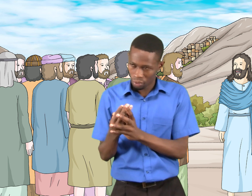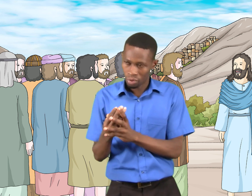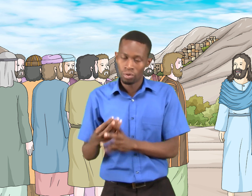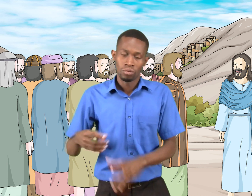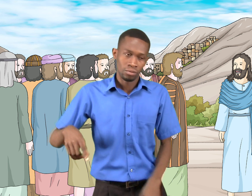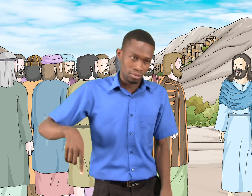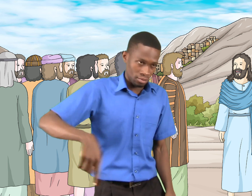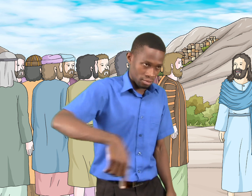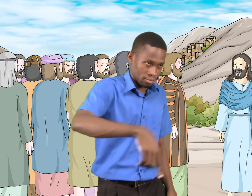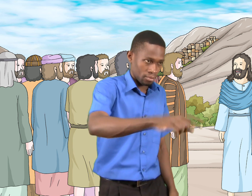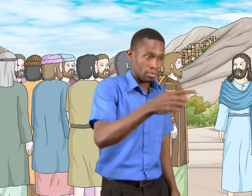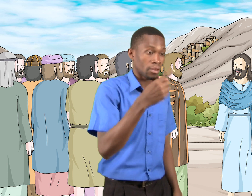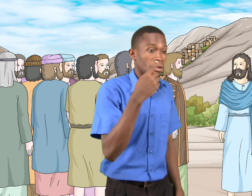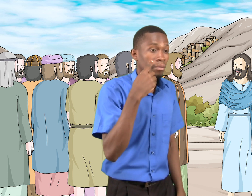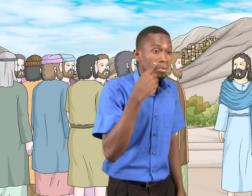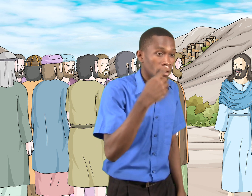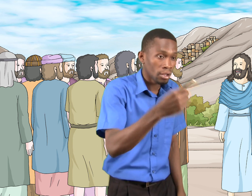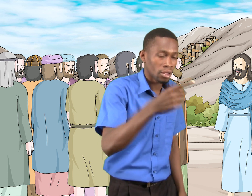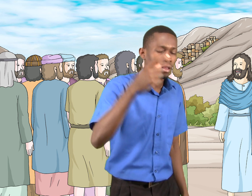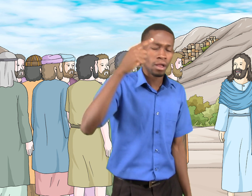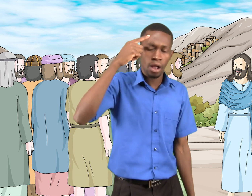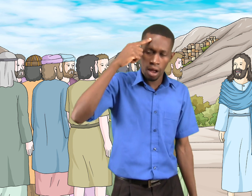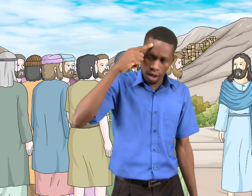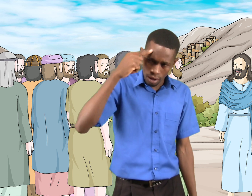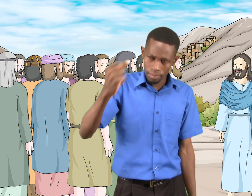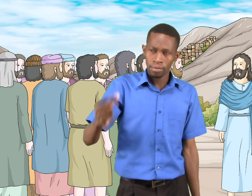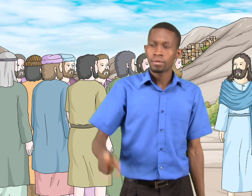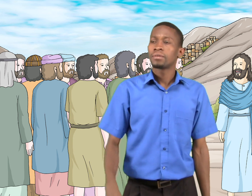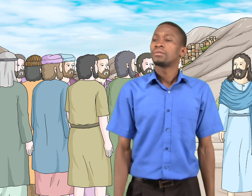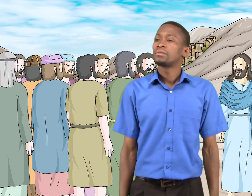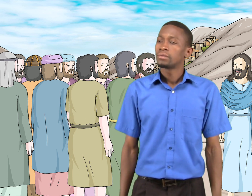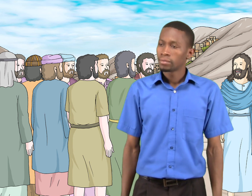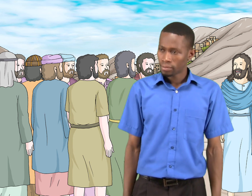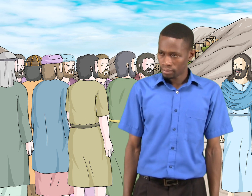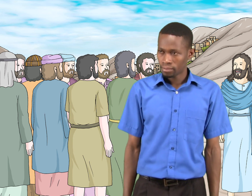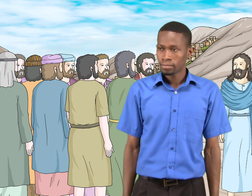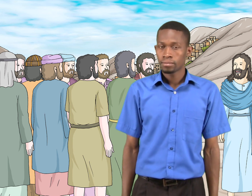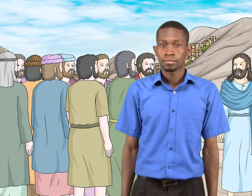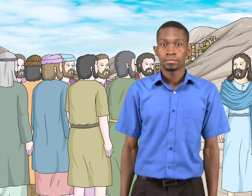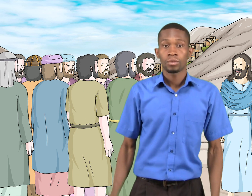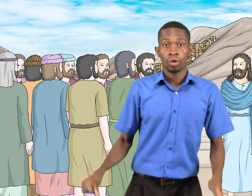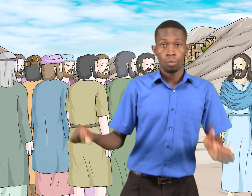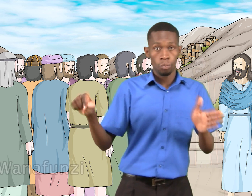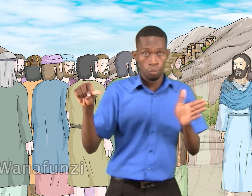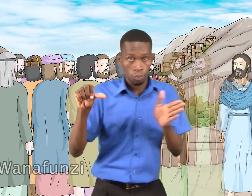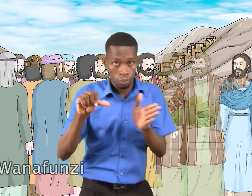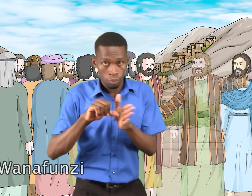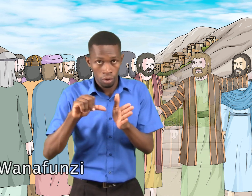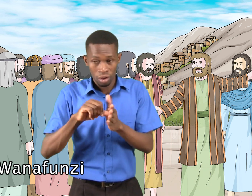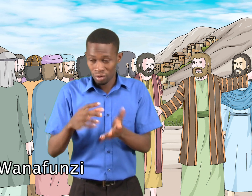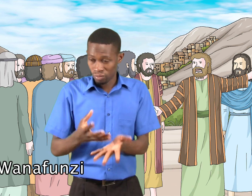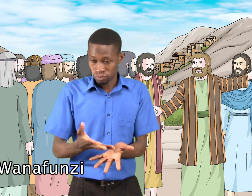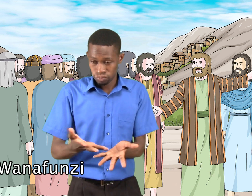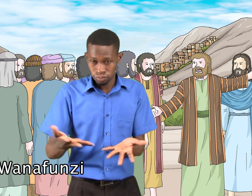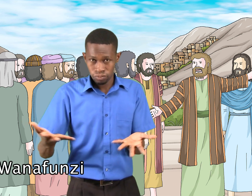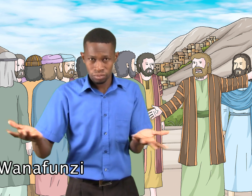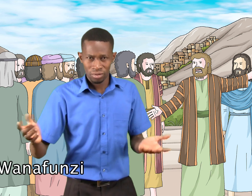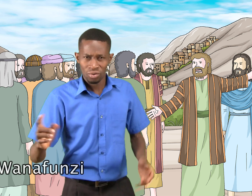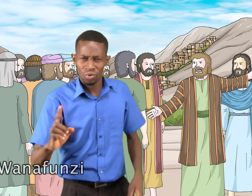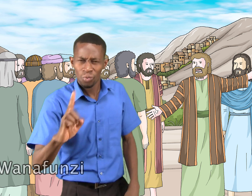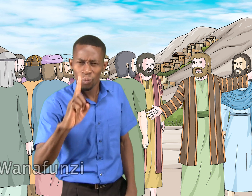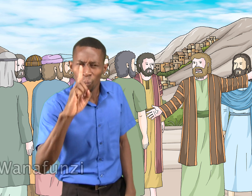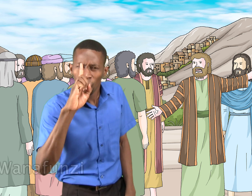But let us go to him.”